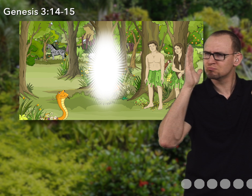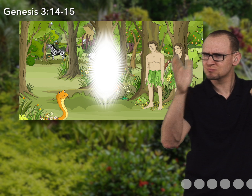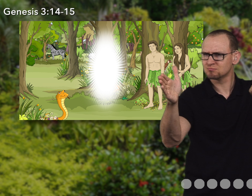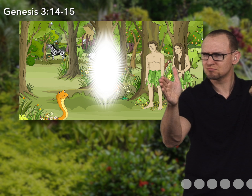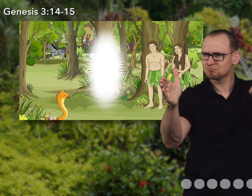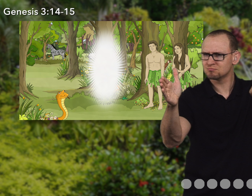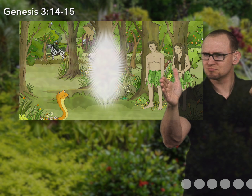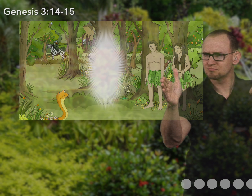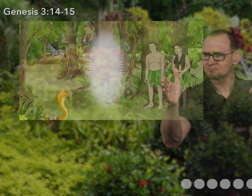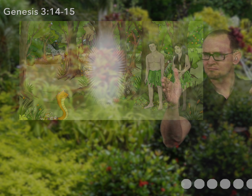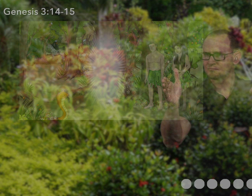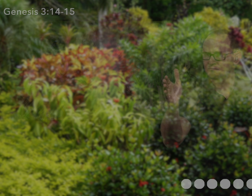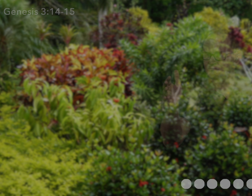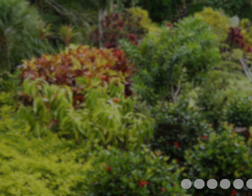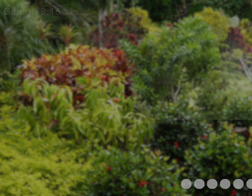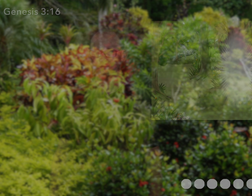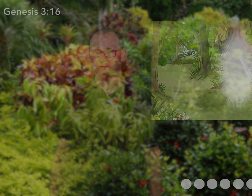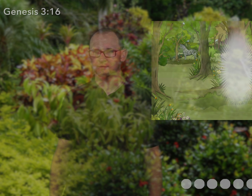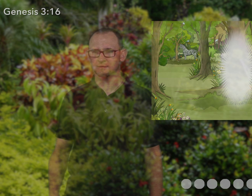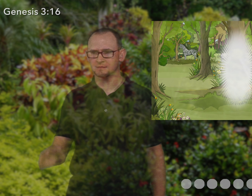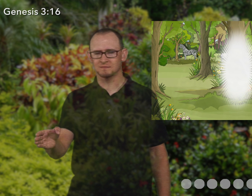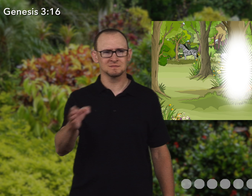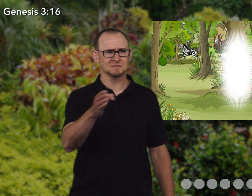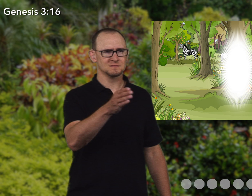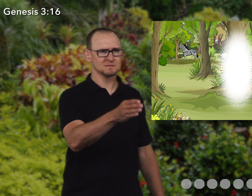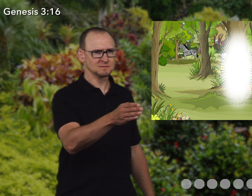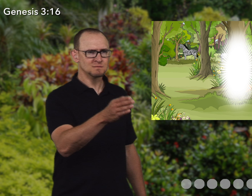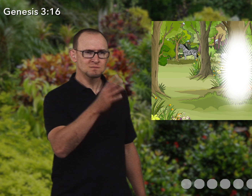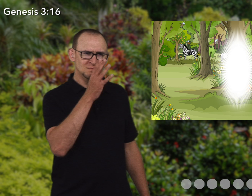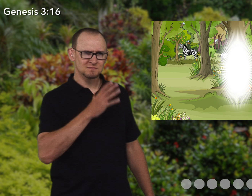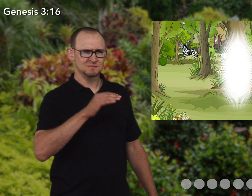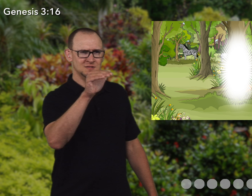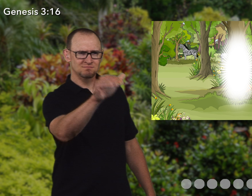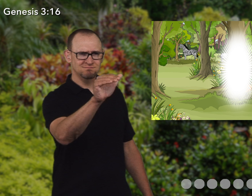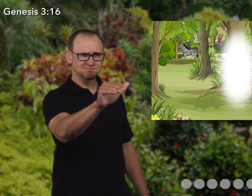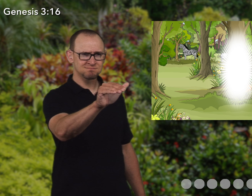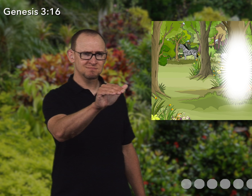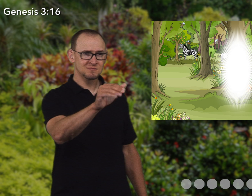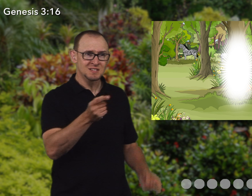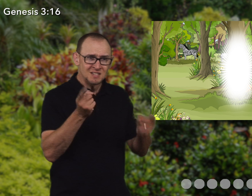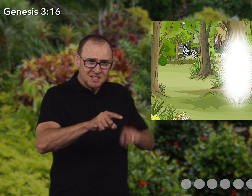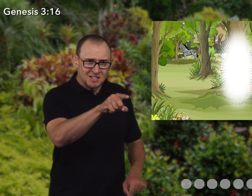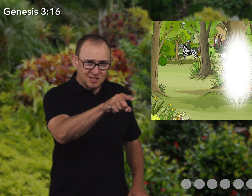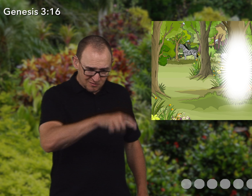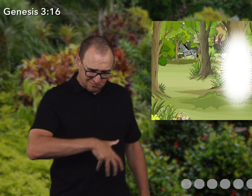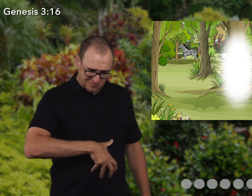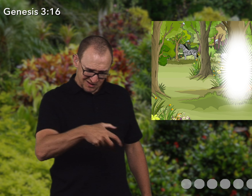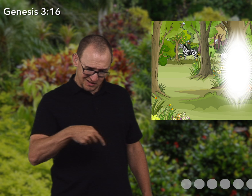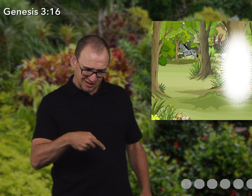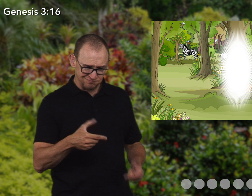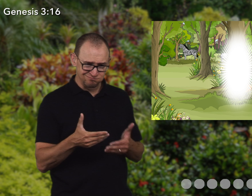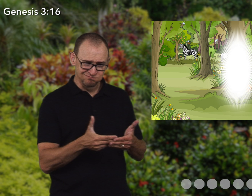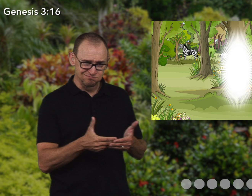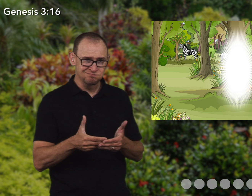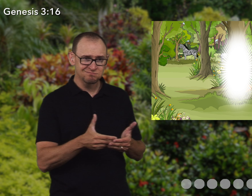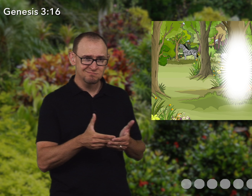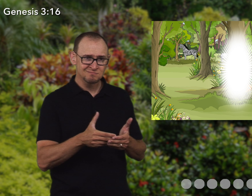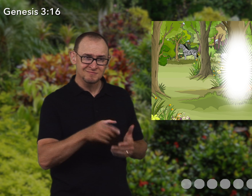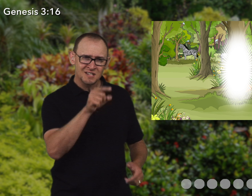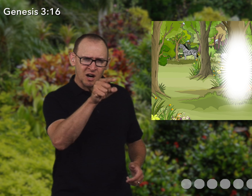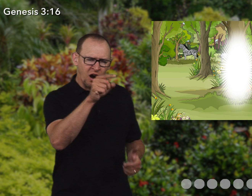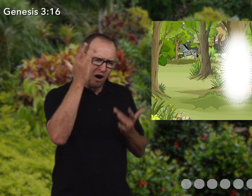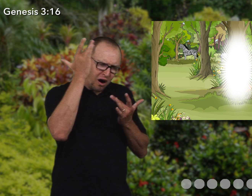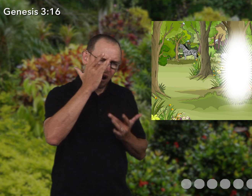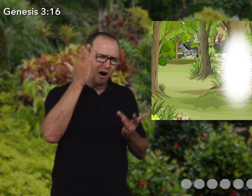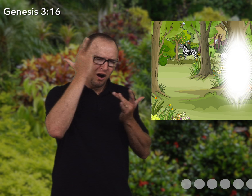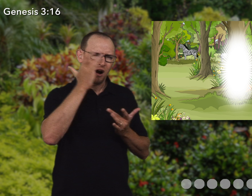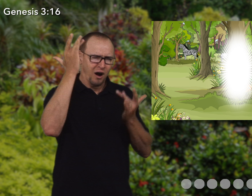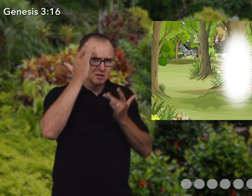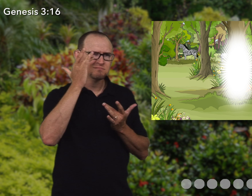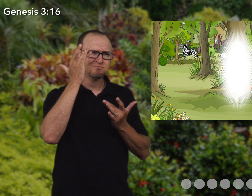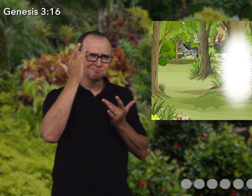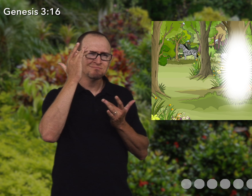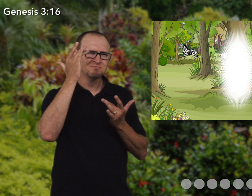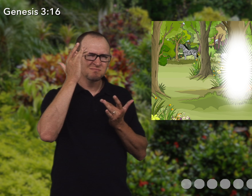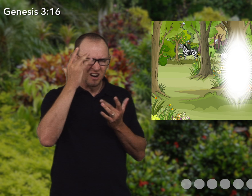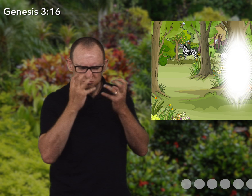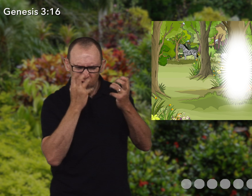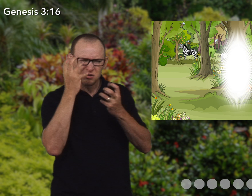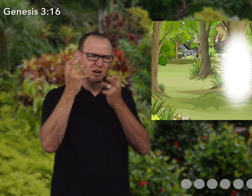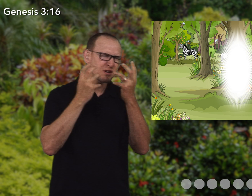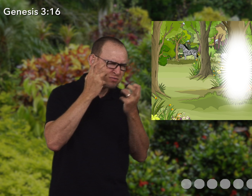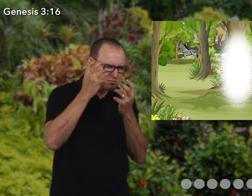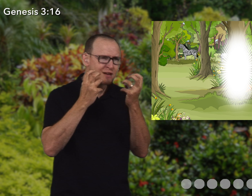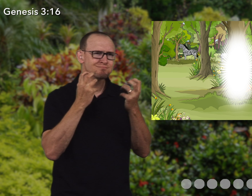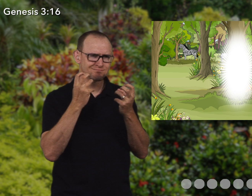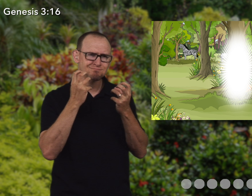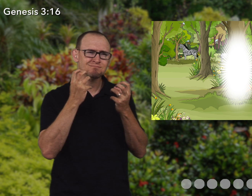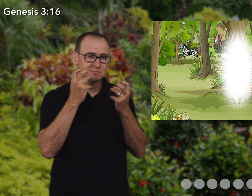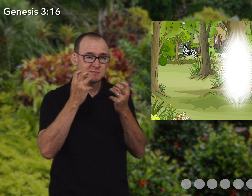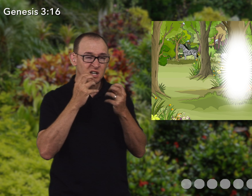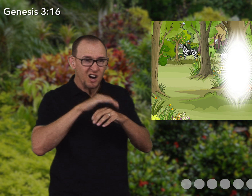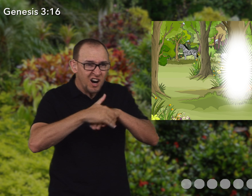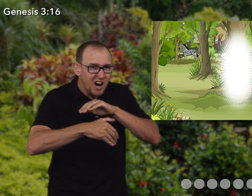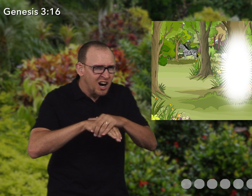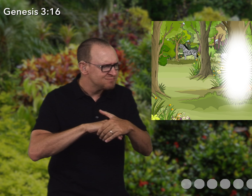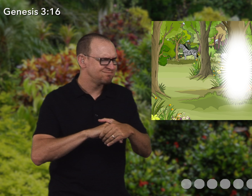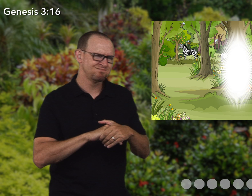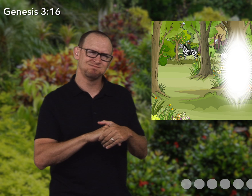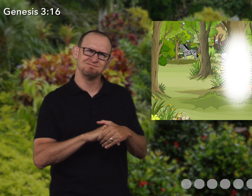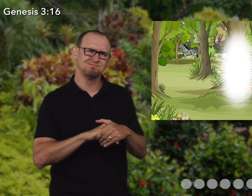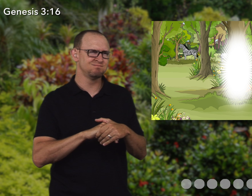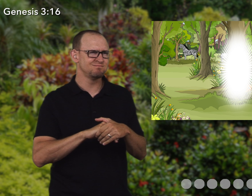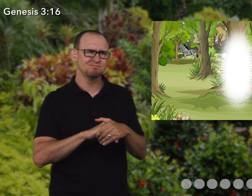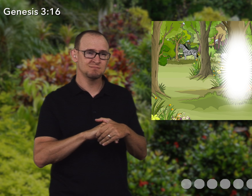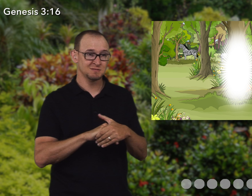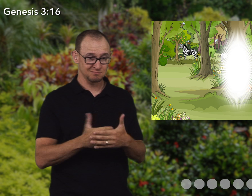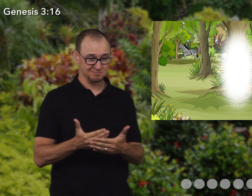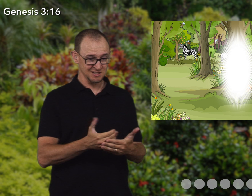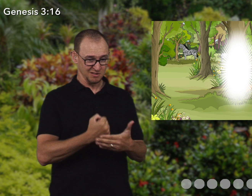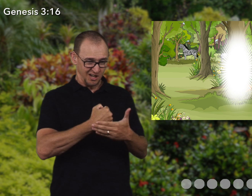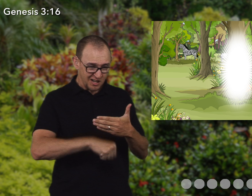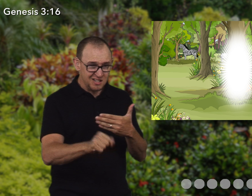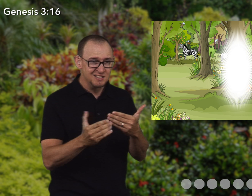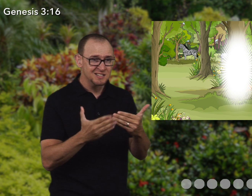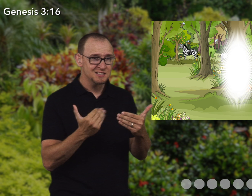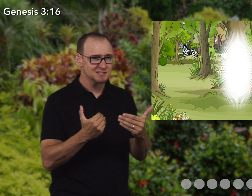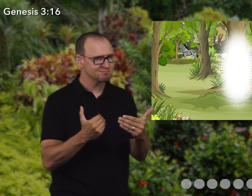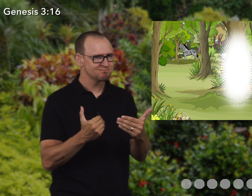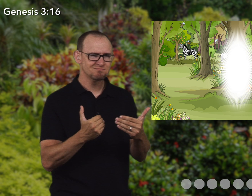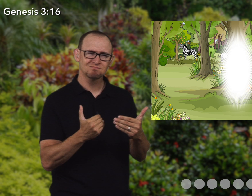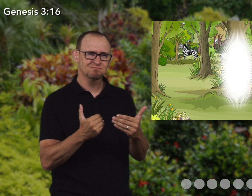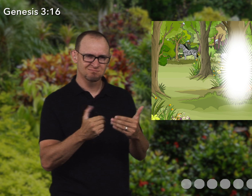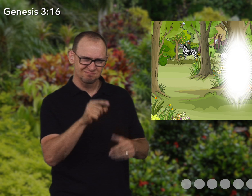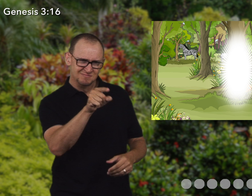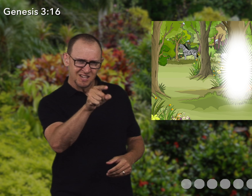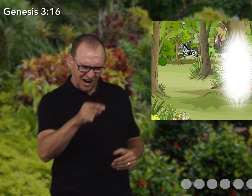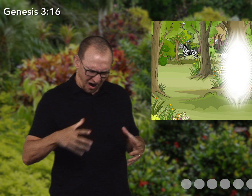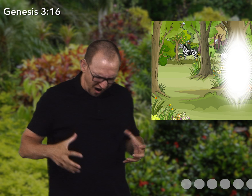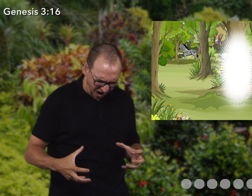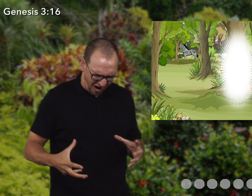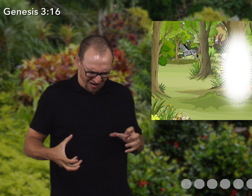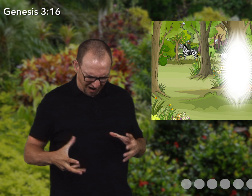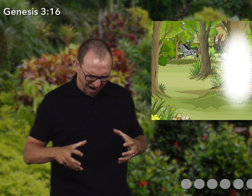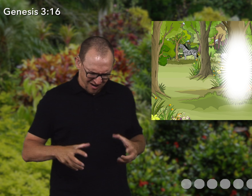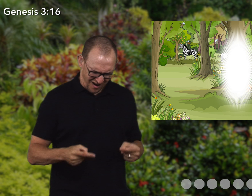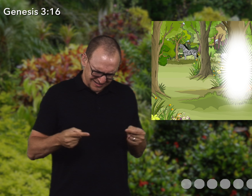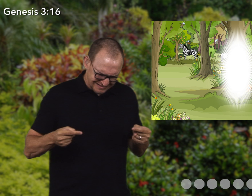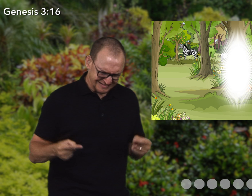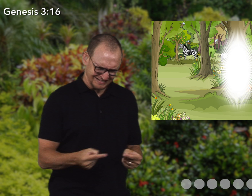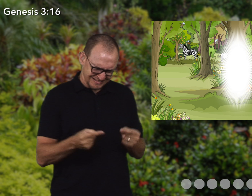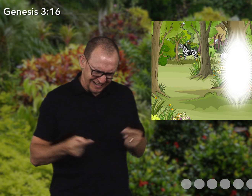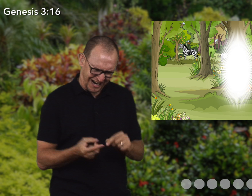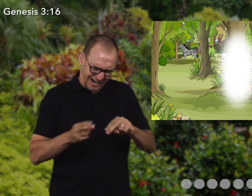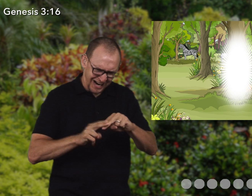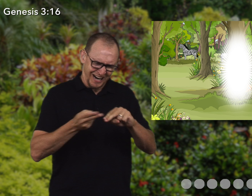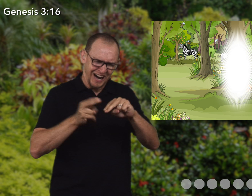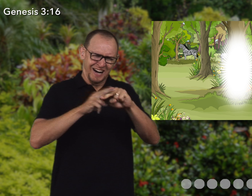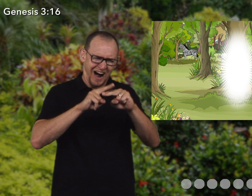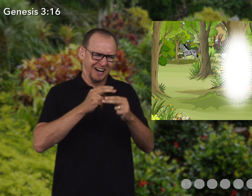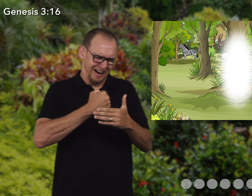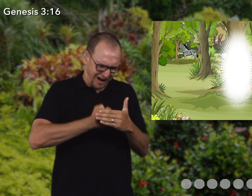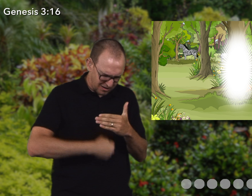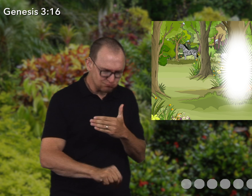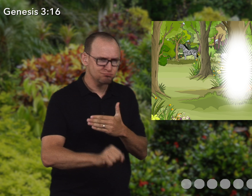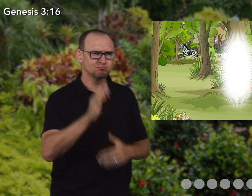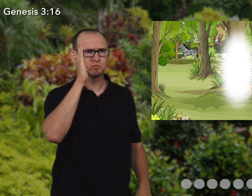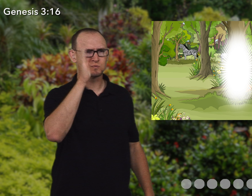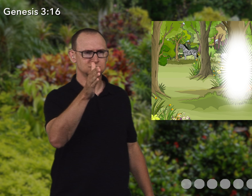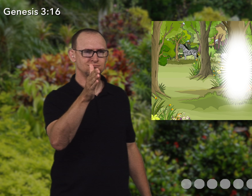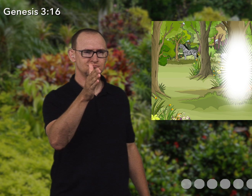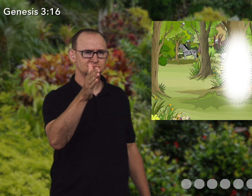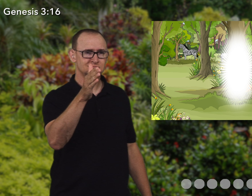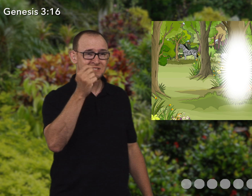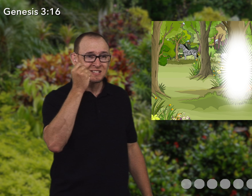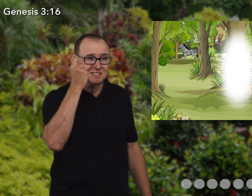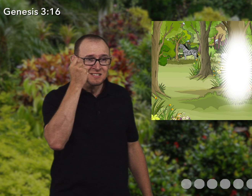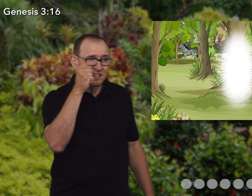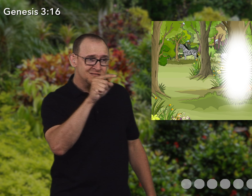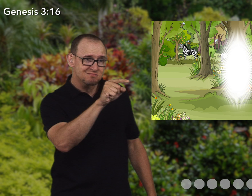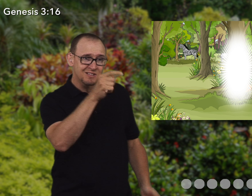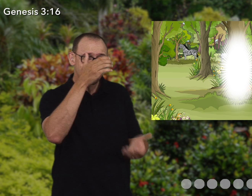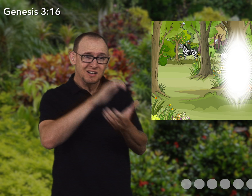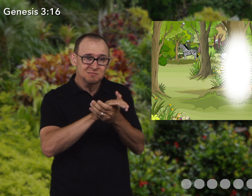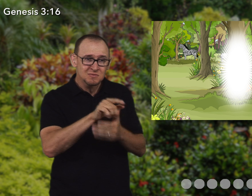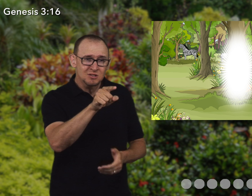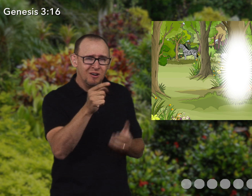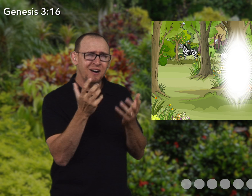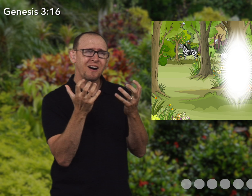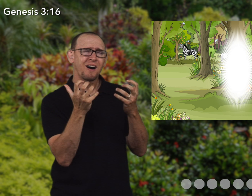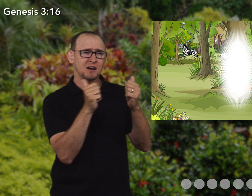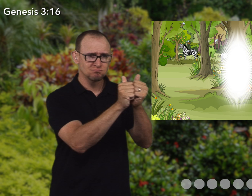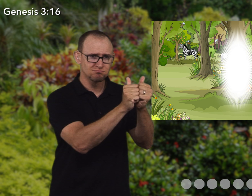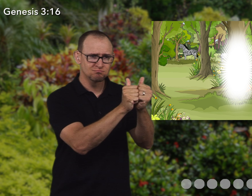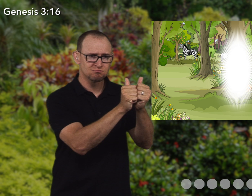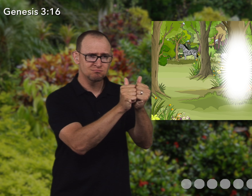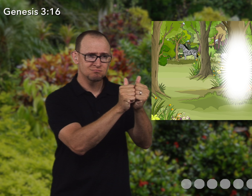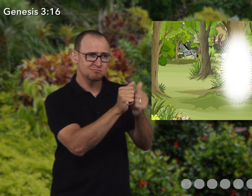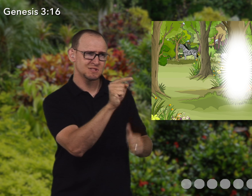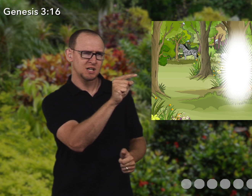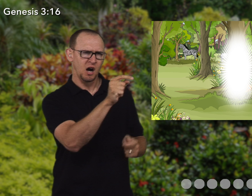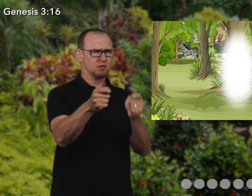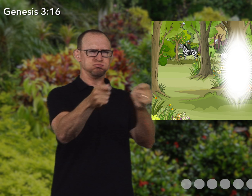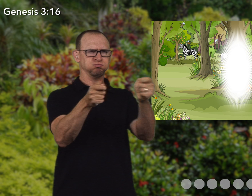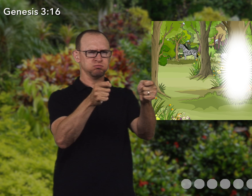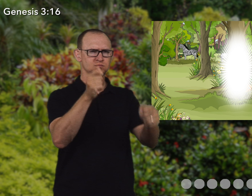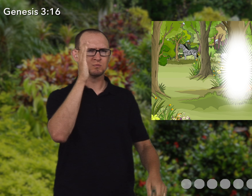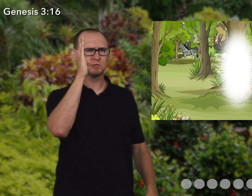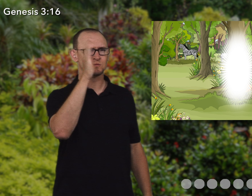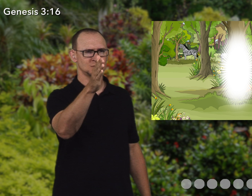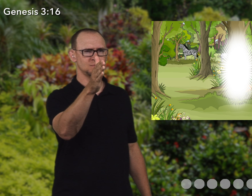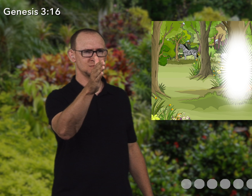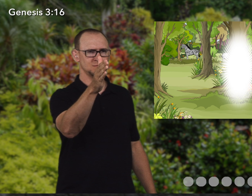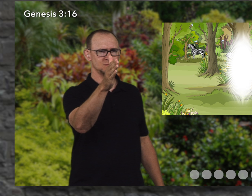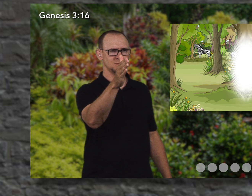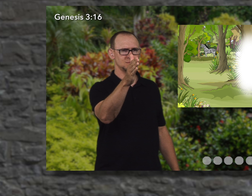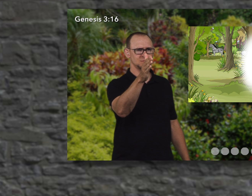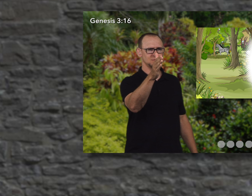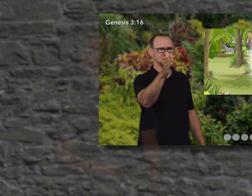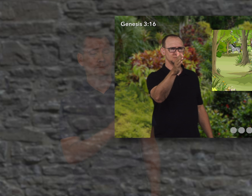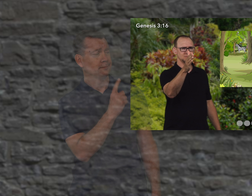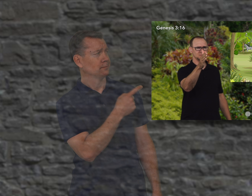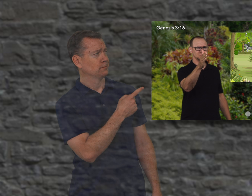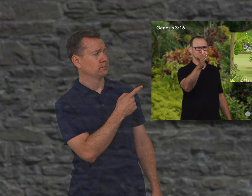To the woman He said: “I will sharply increase your pain in childbirth;